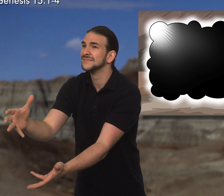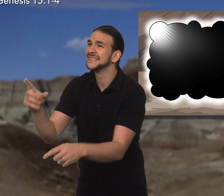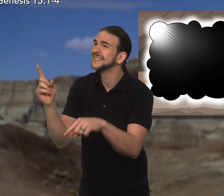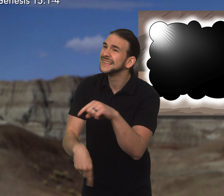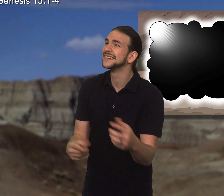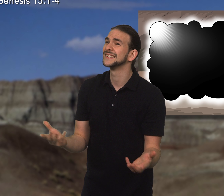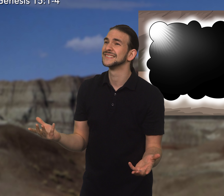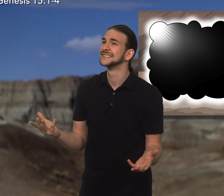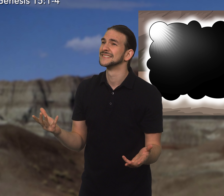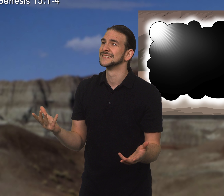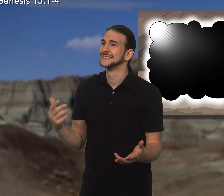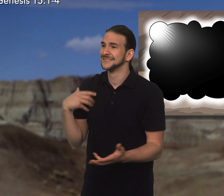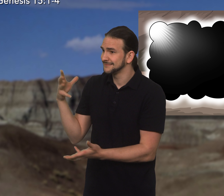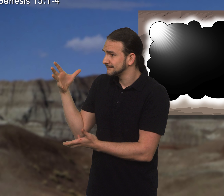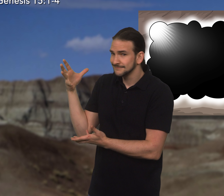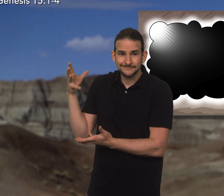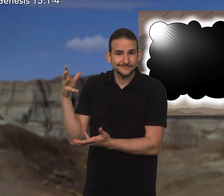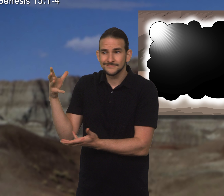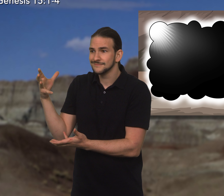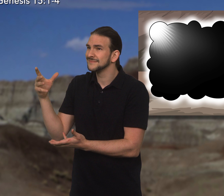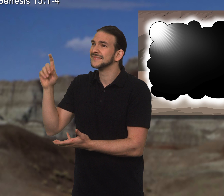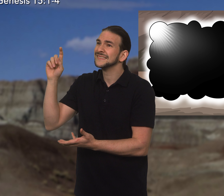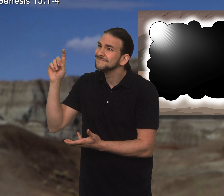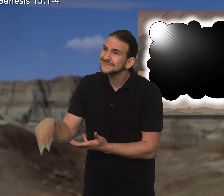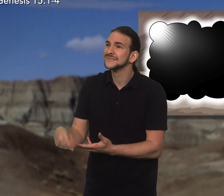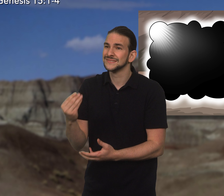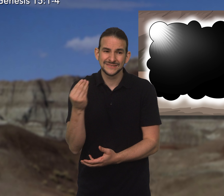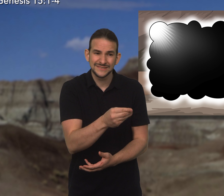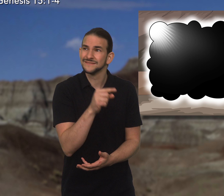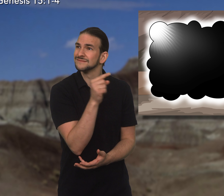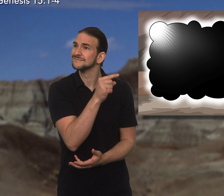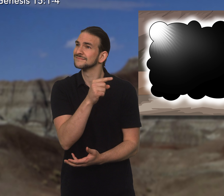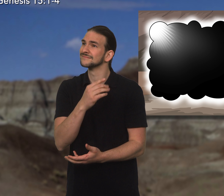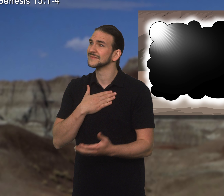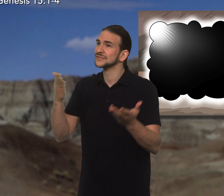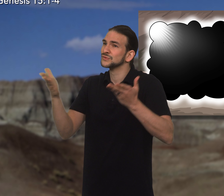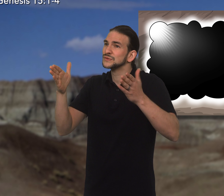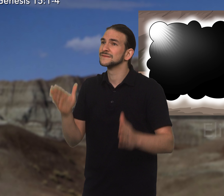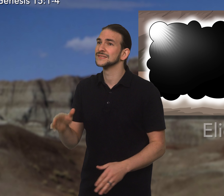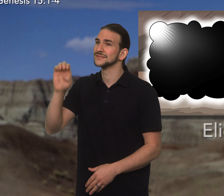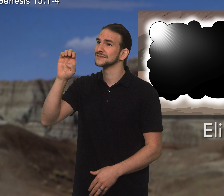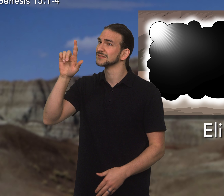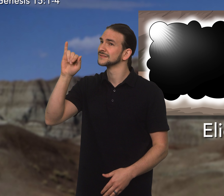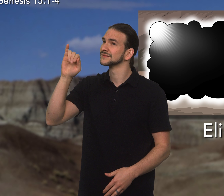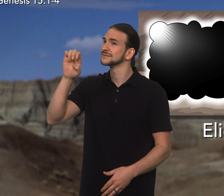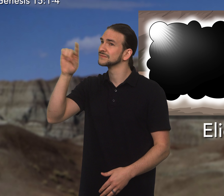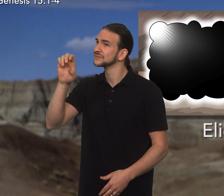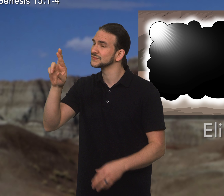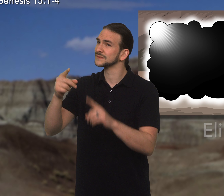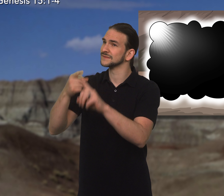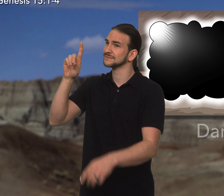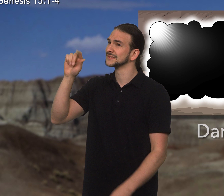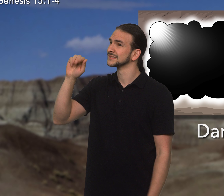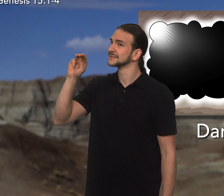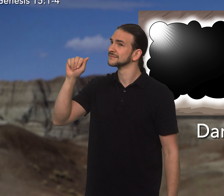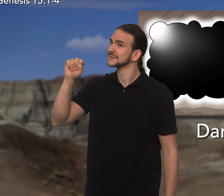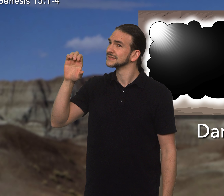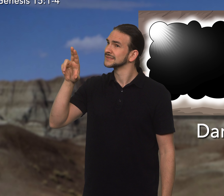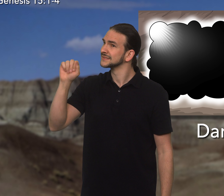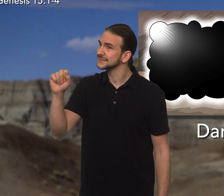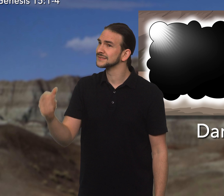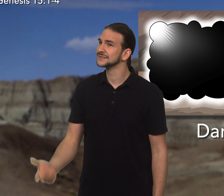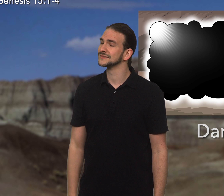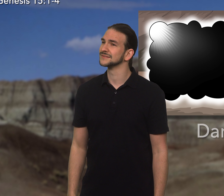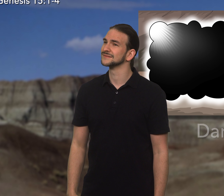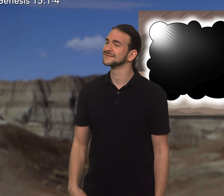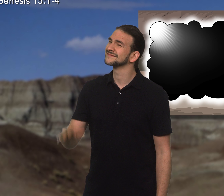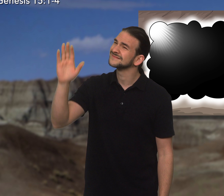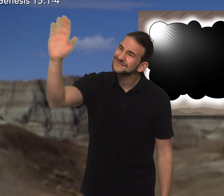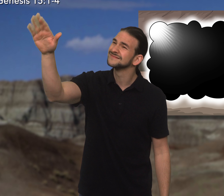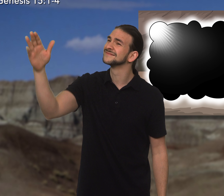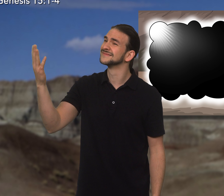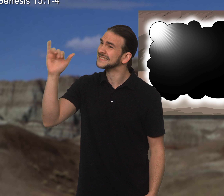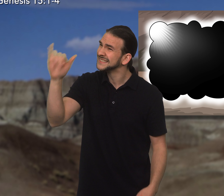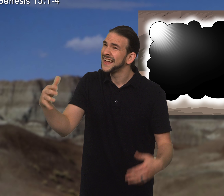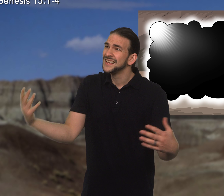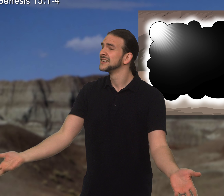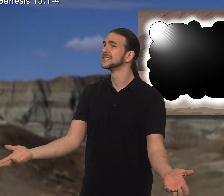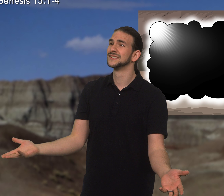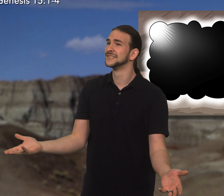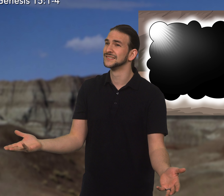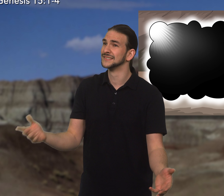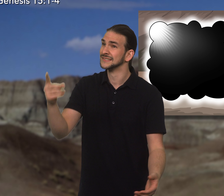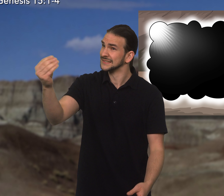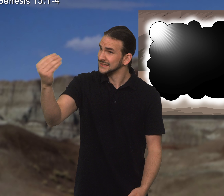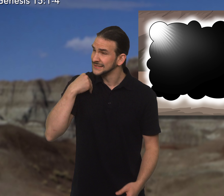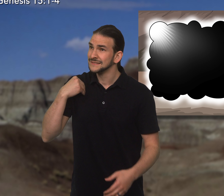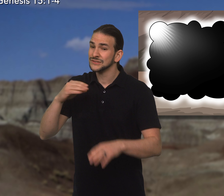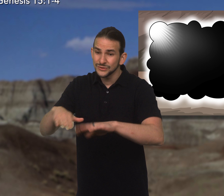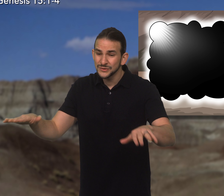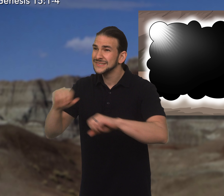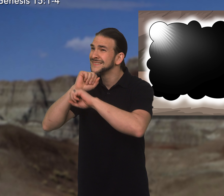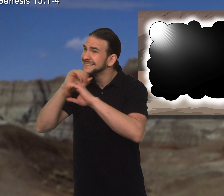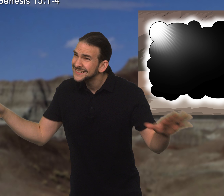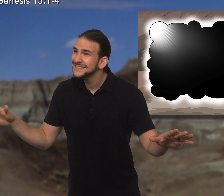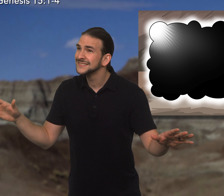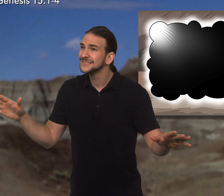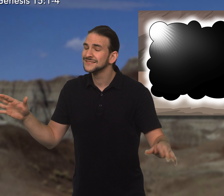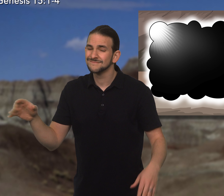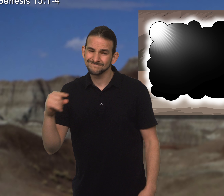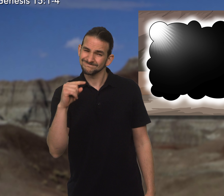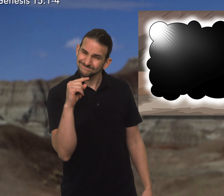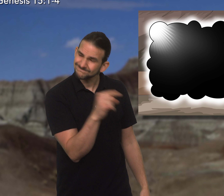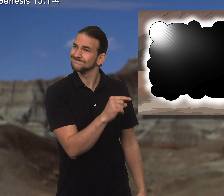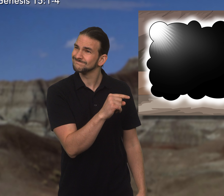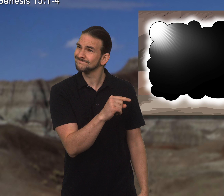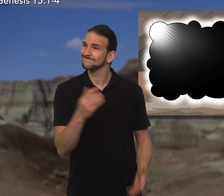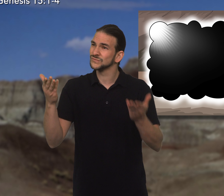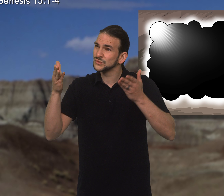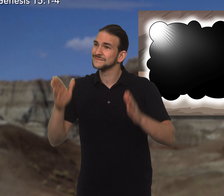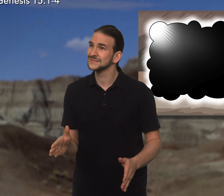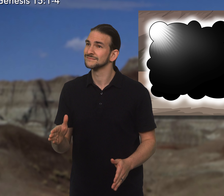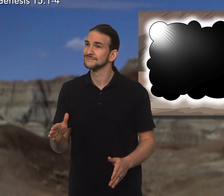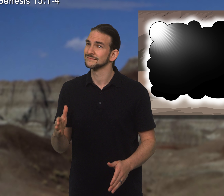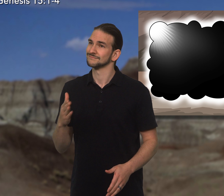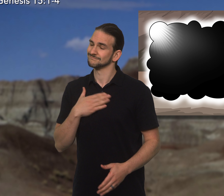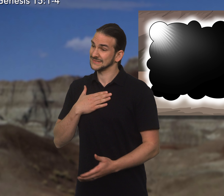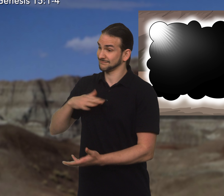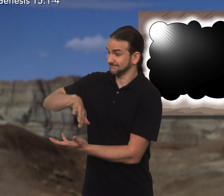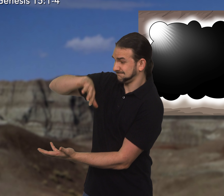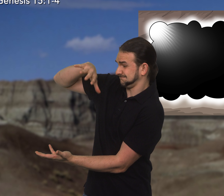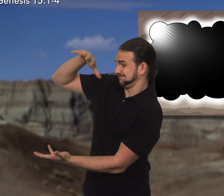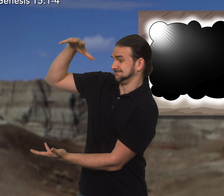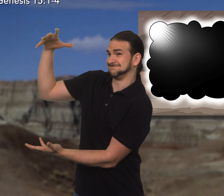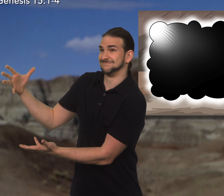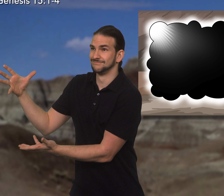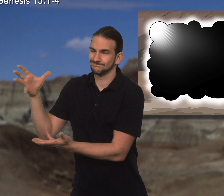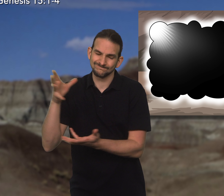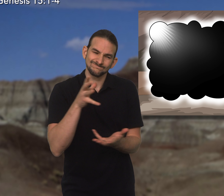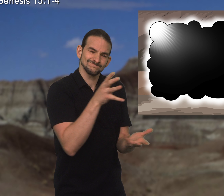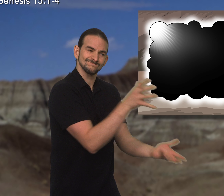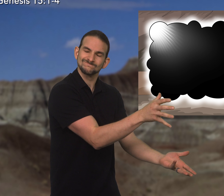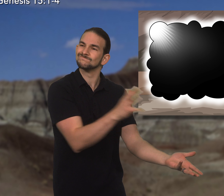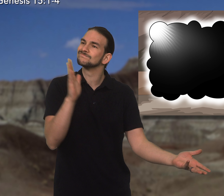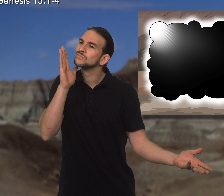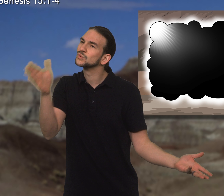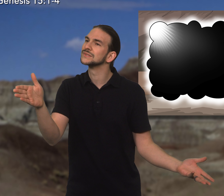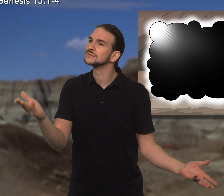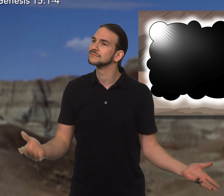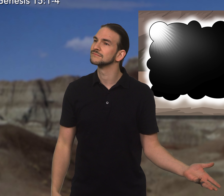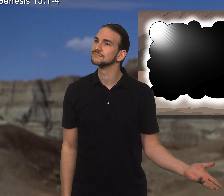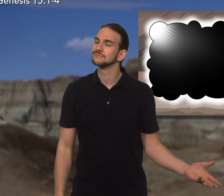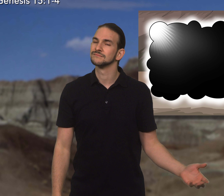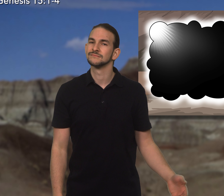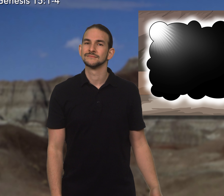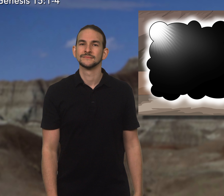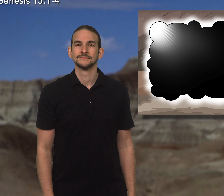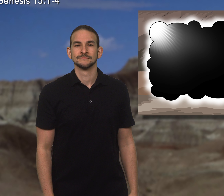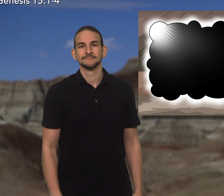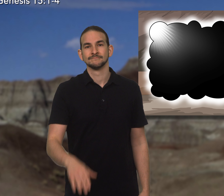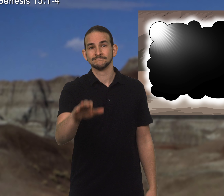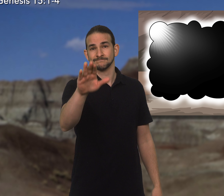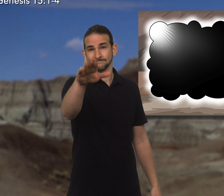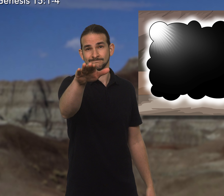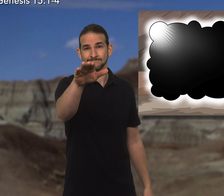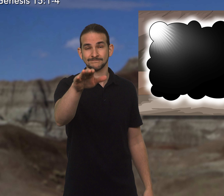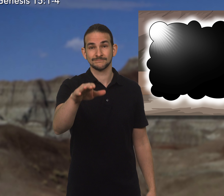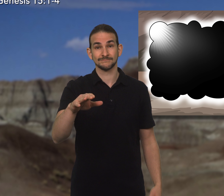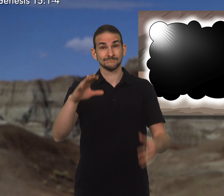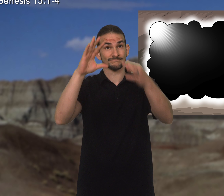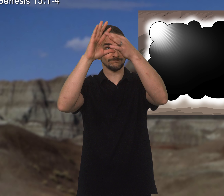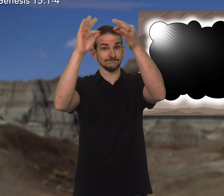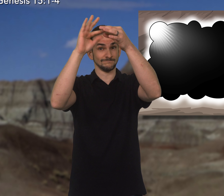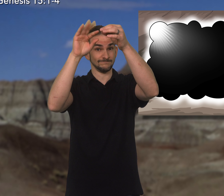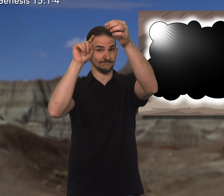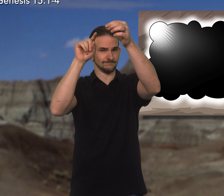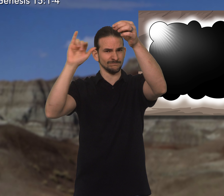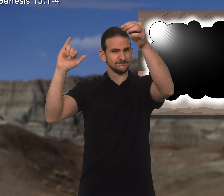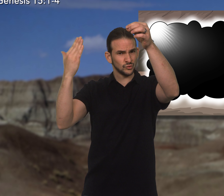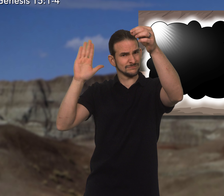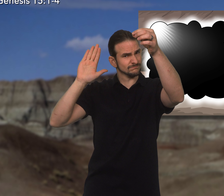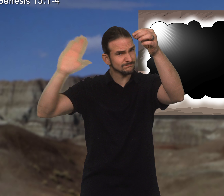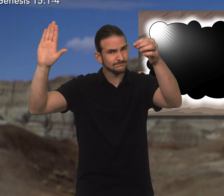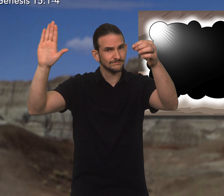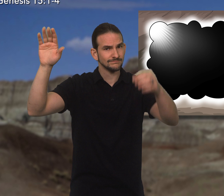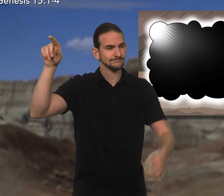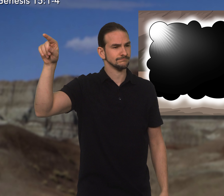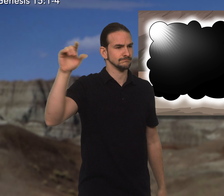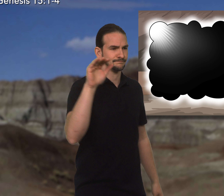Abram continued, “Behold, You have given me no offspring, so a servant in my household will be my heir.”